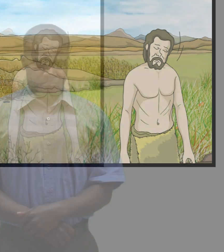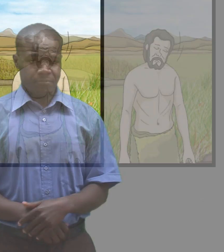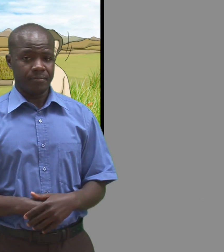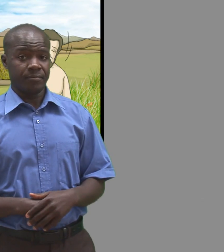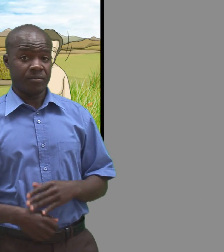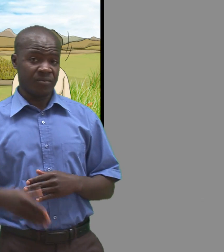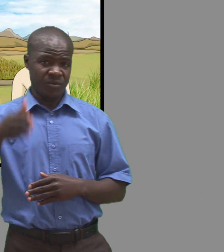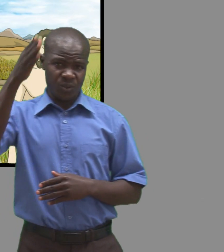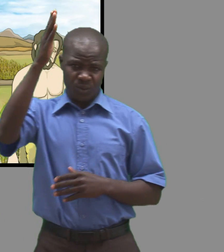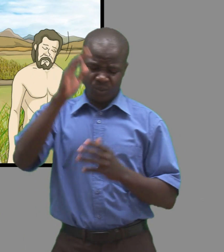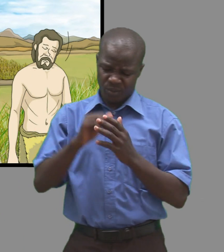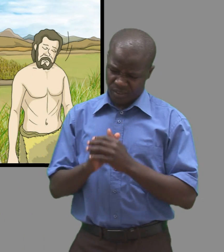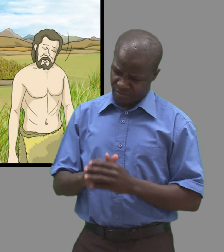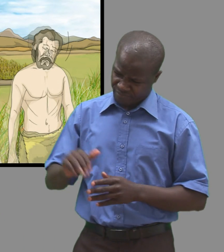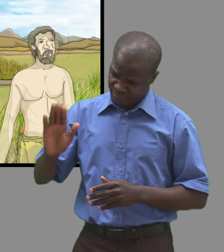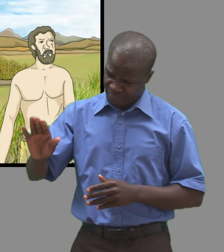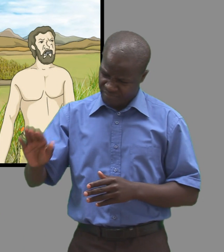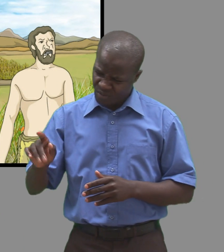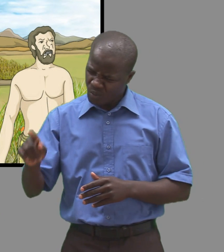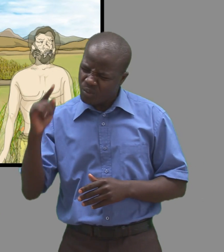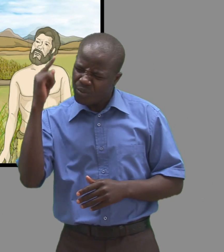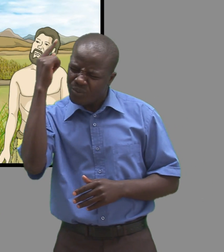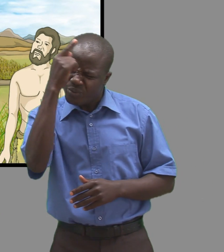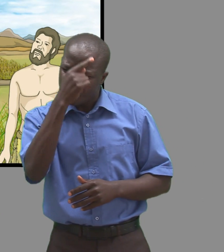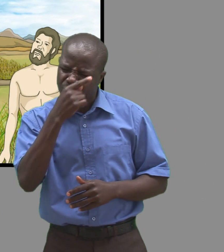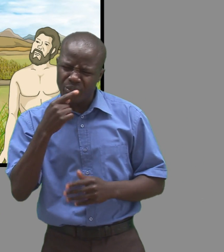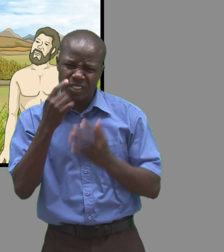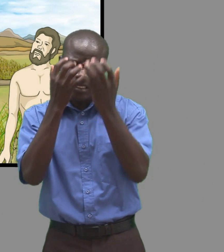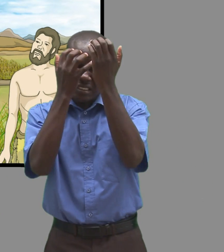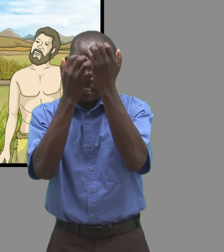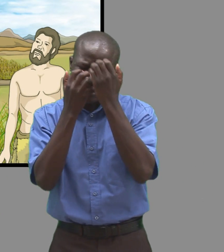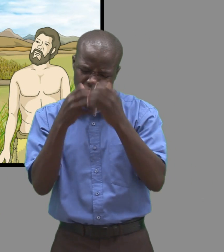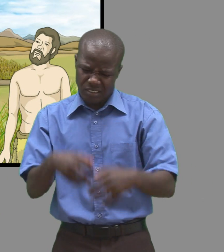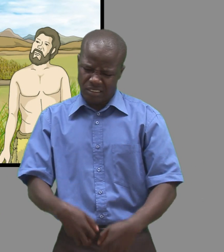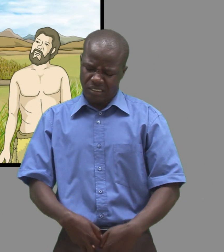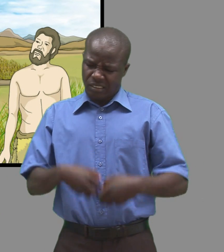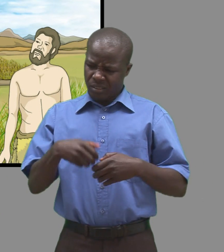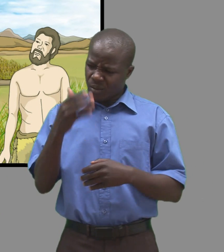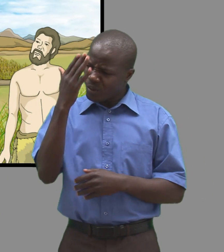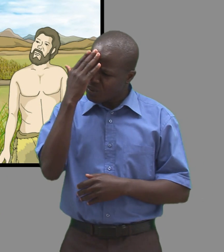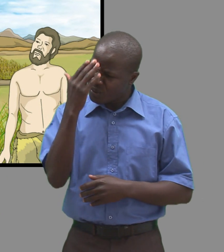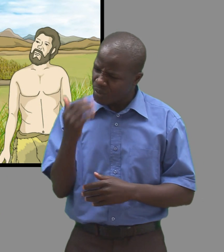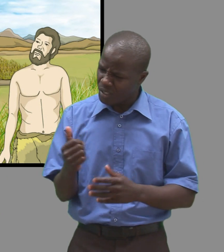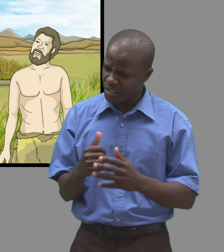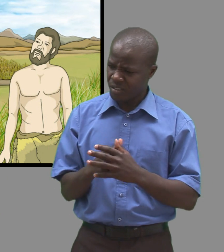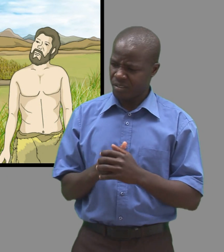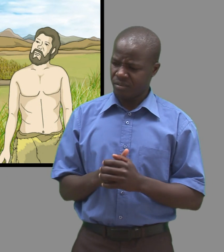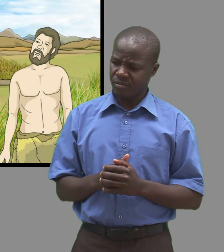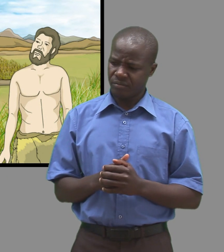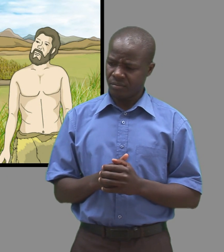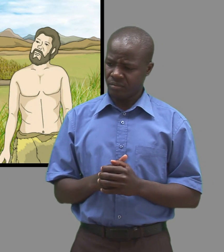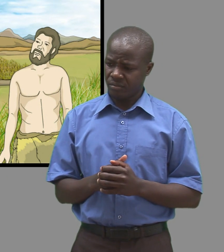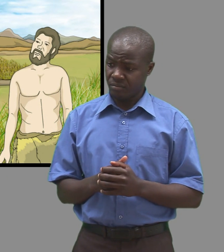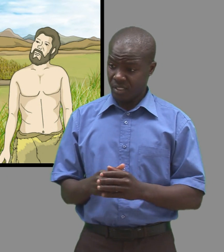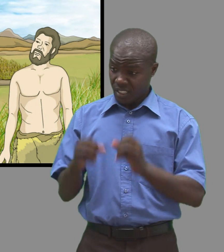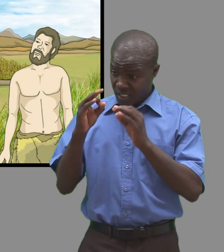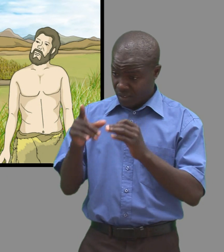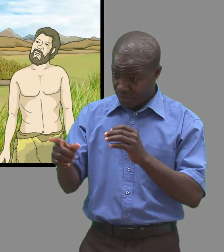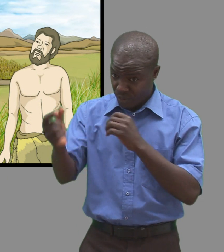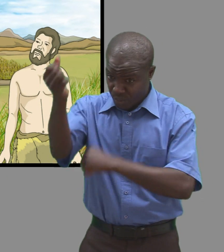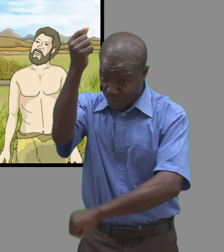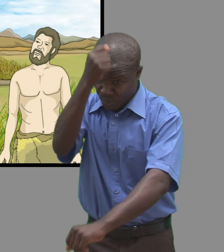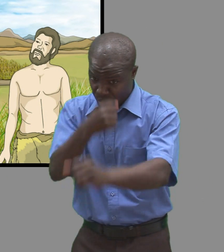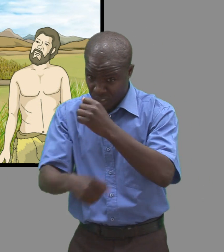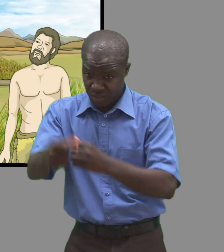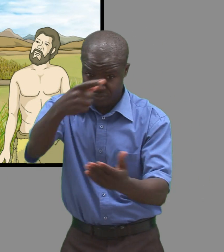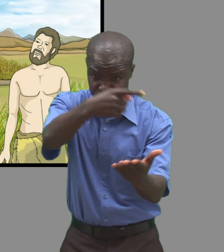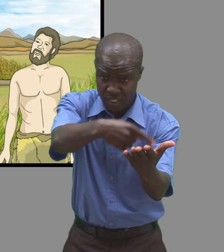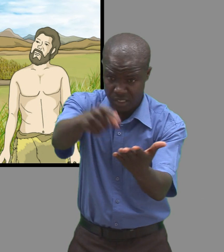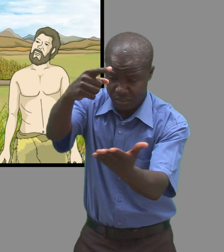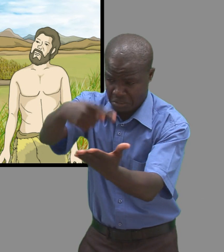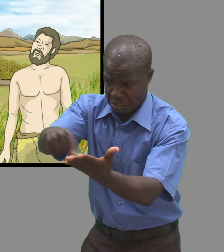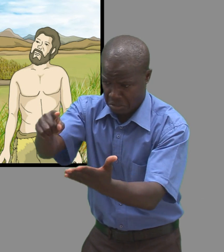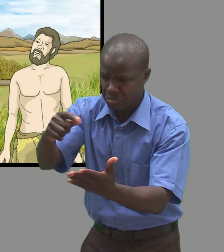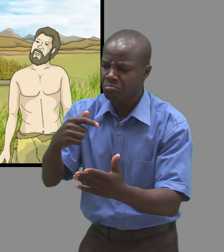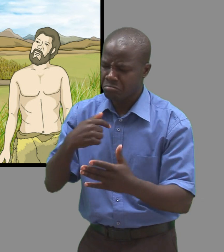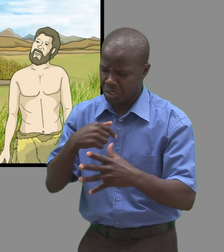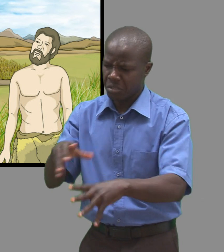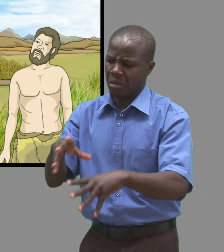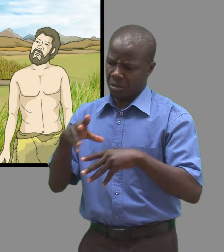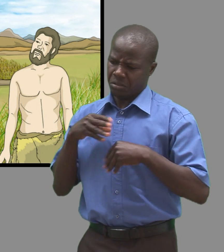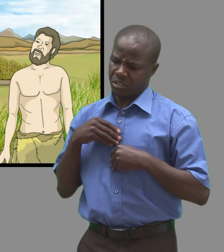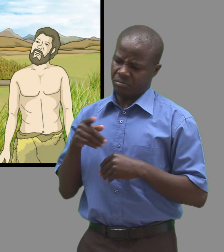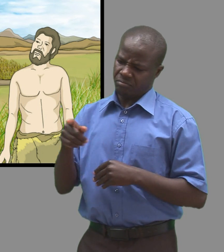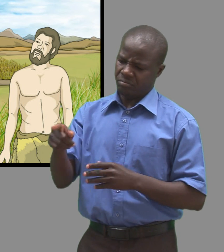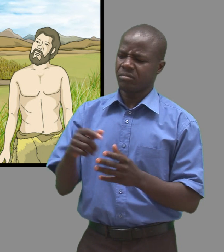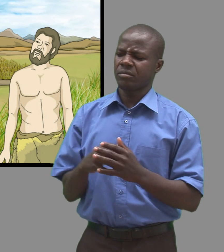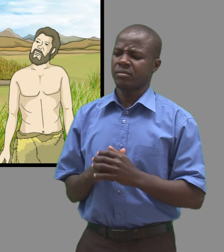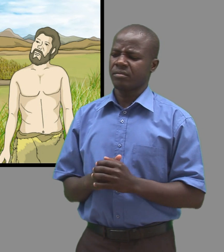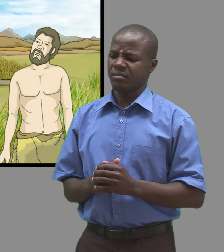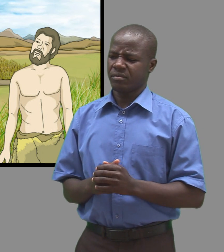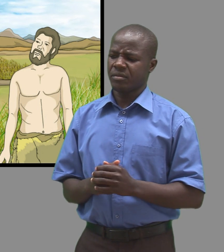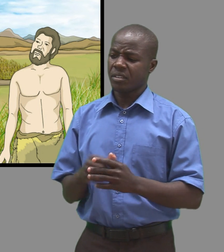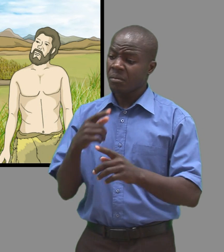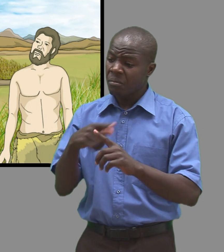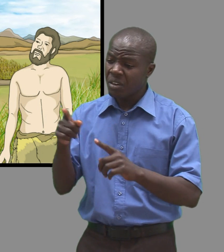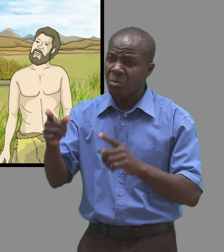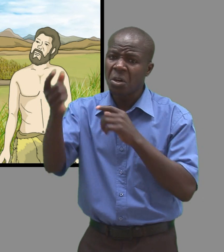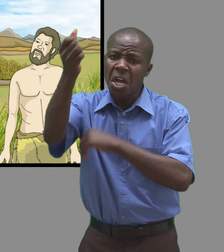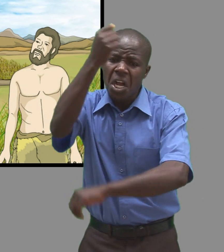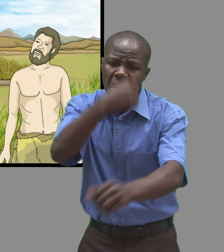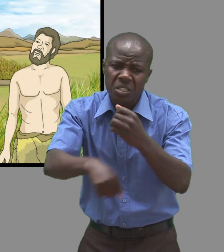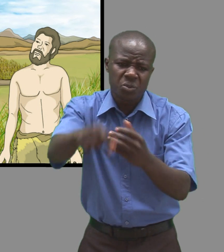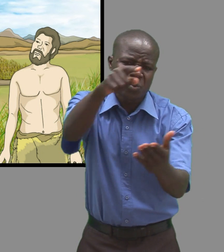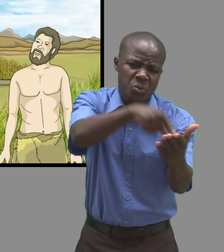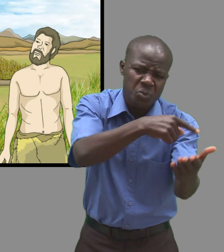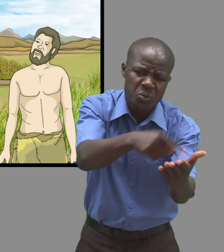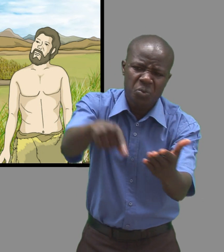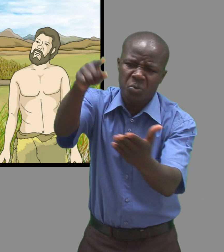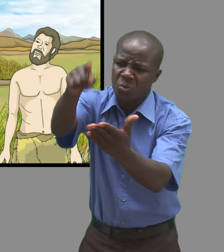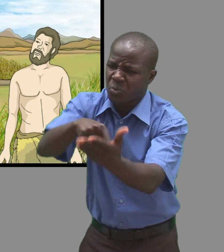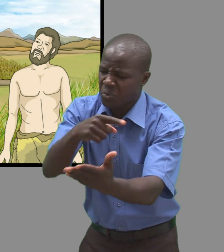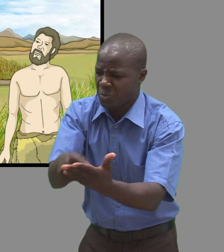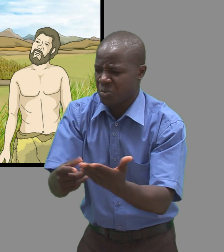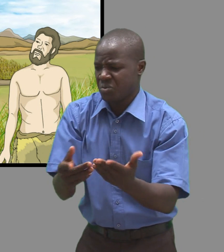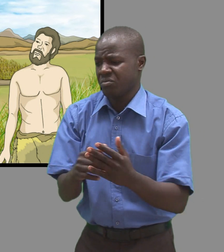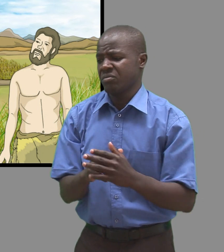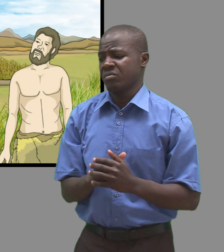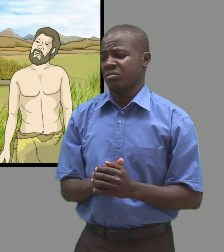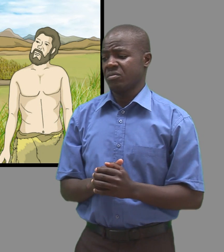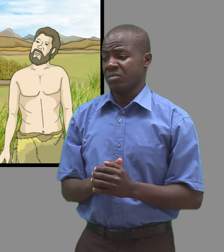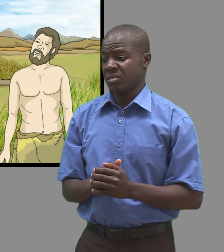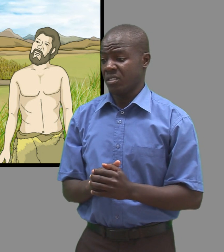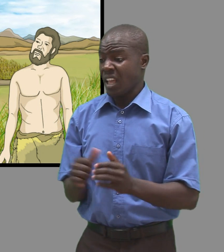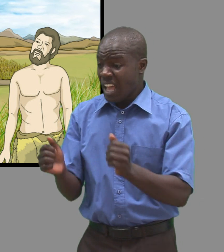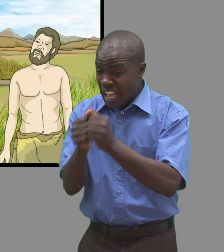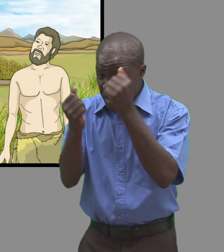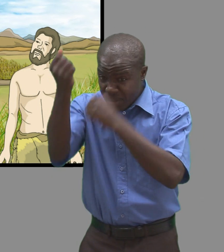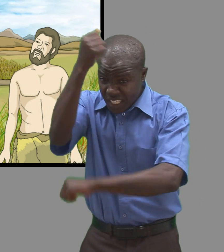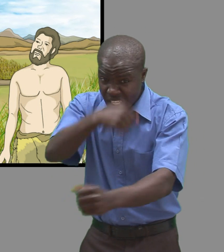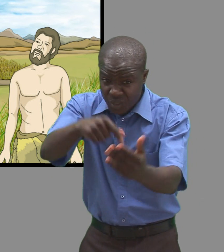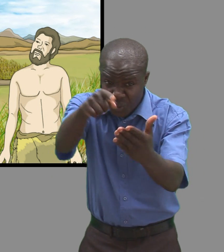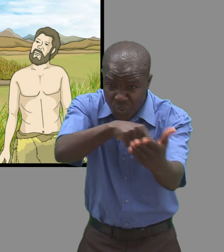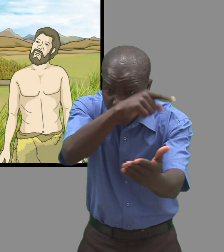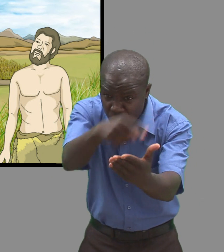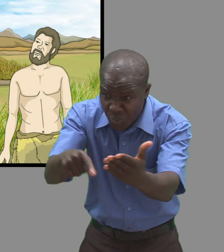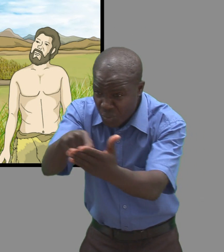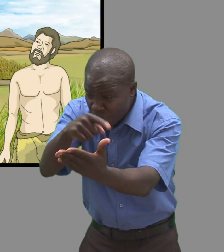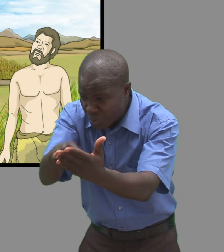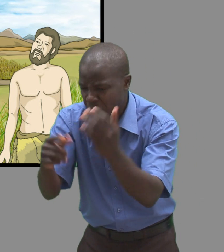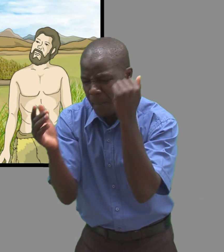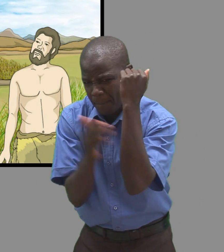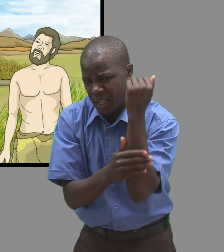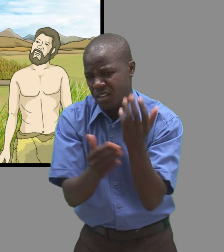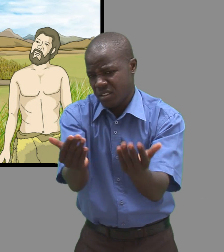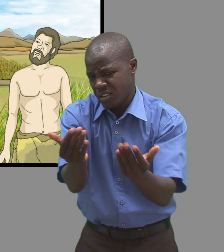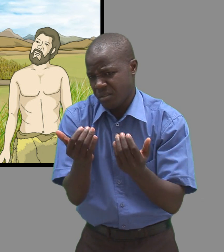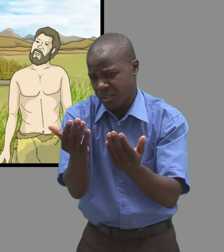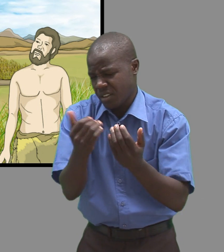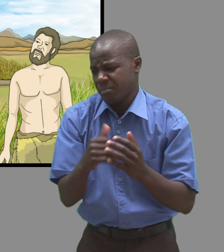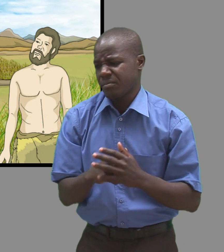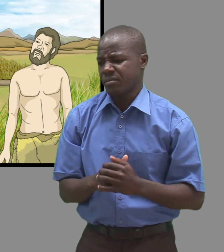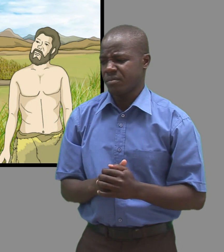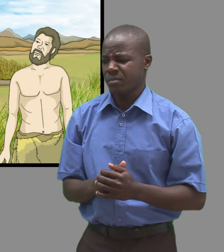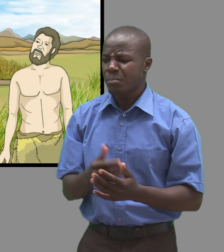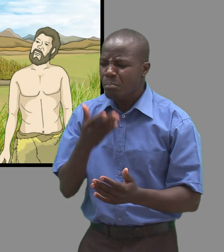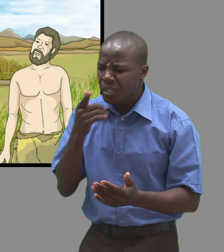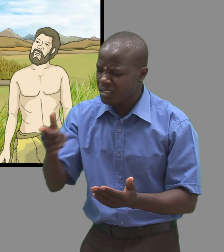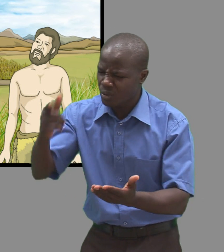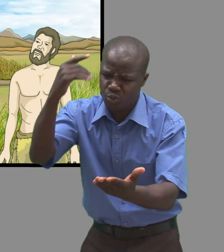“Why are you angry,” said the LORD to Cain, “and why has your countenance fallen? If you do what is right, will you not be accepted?